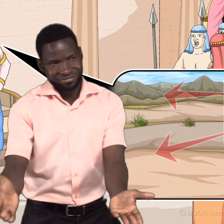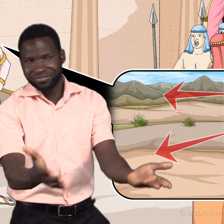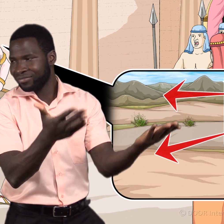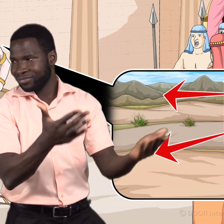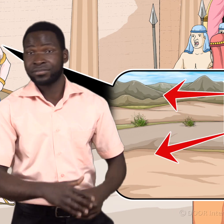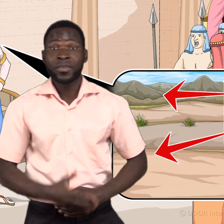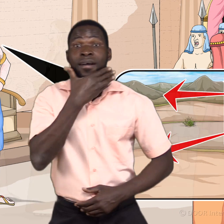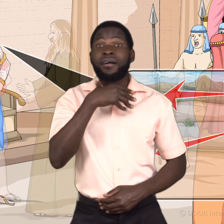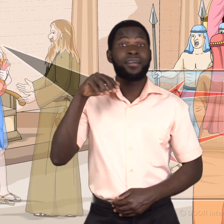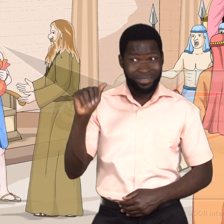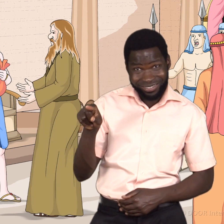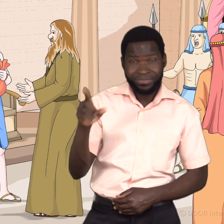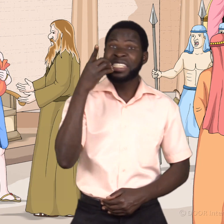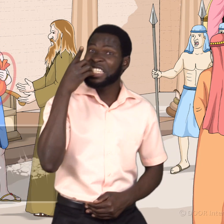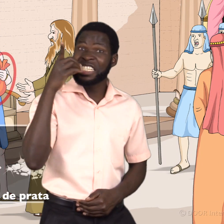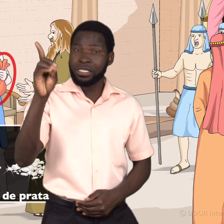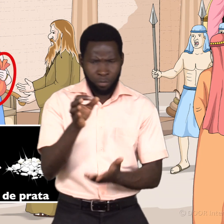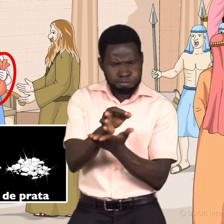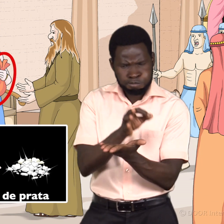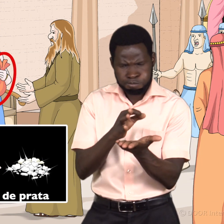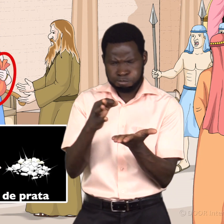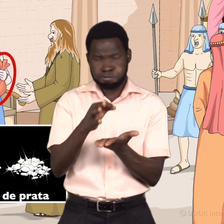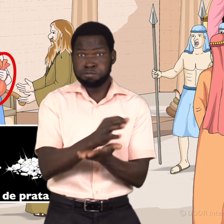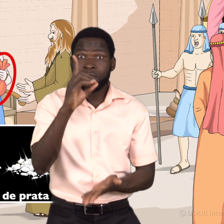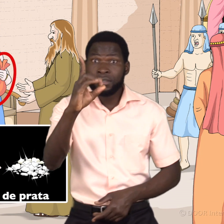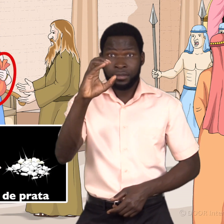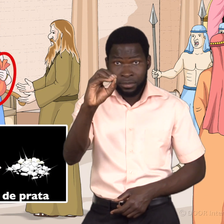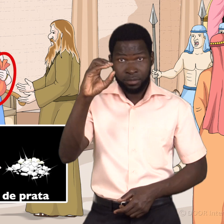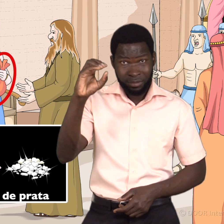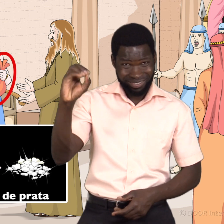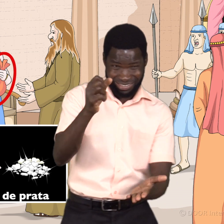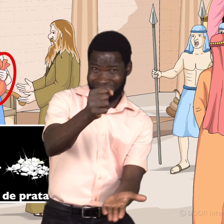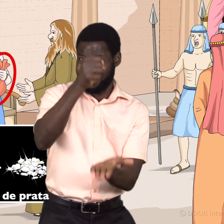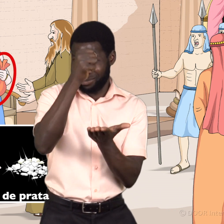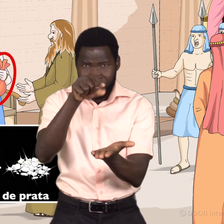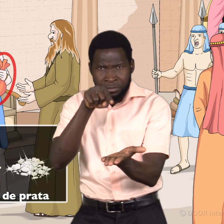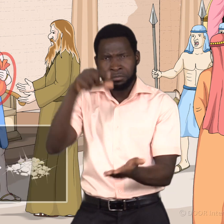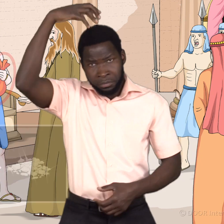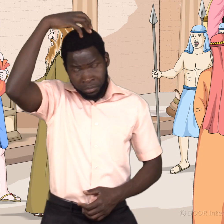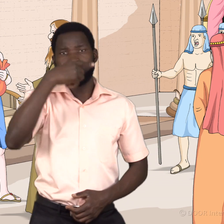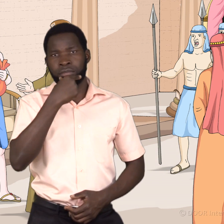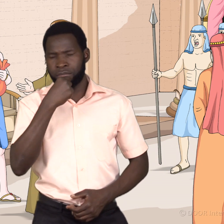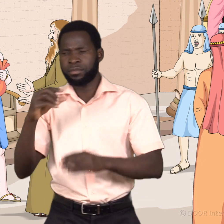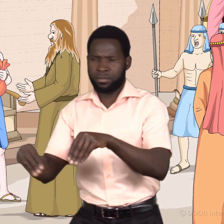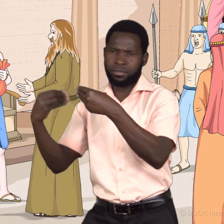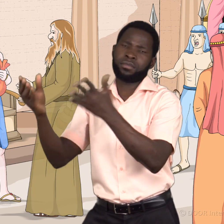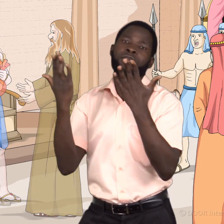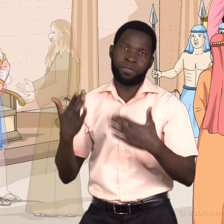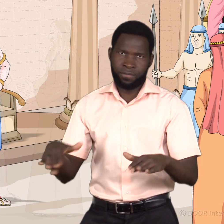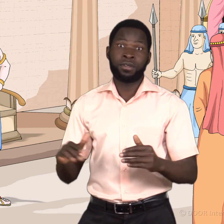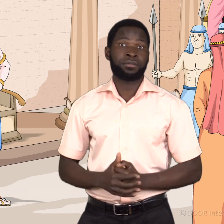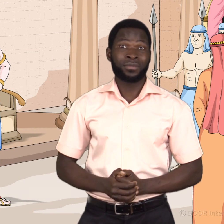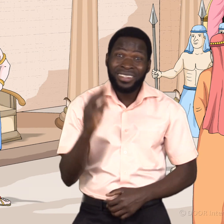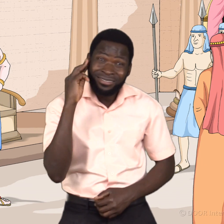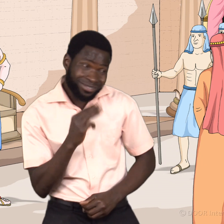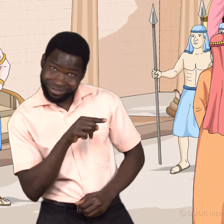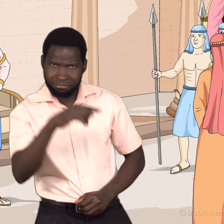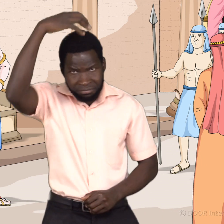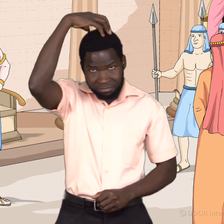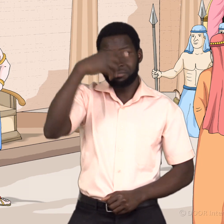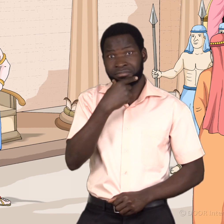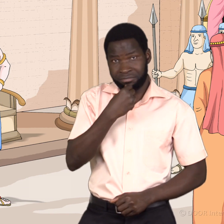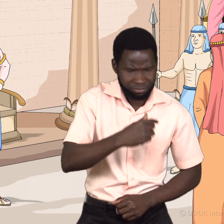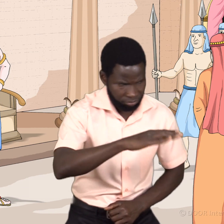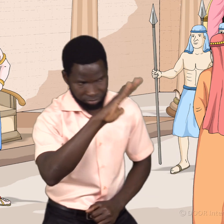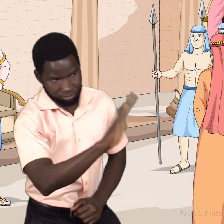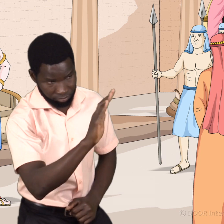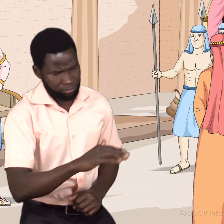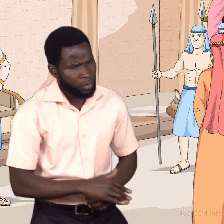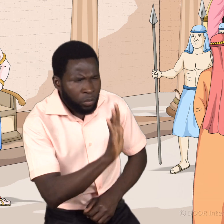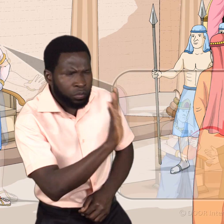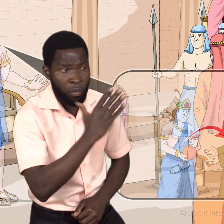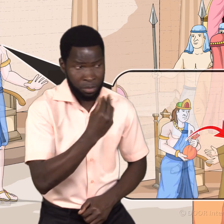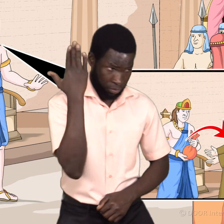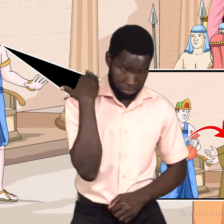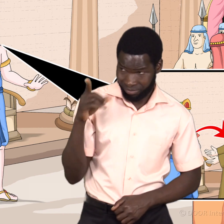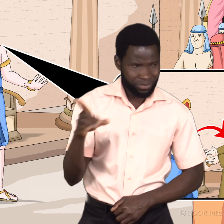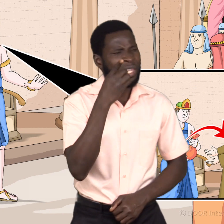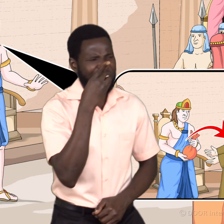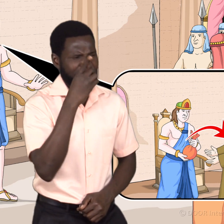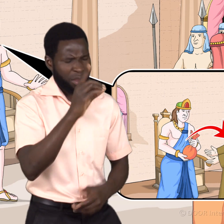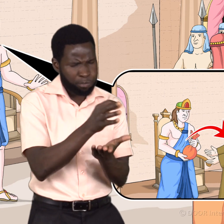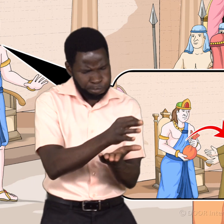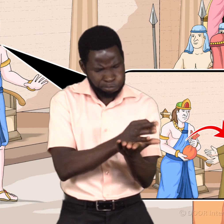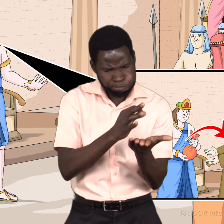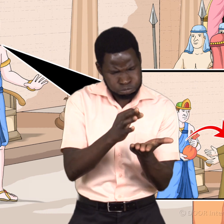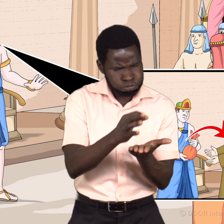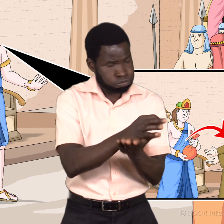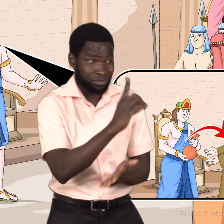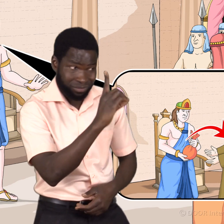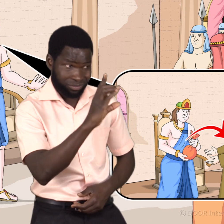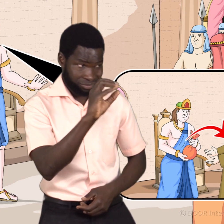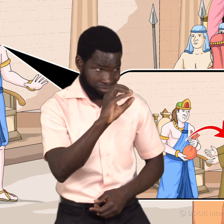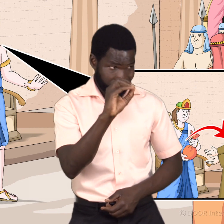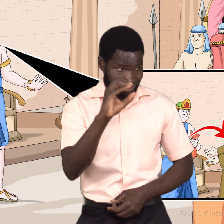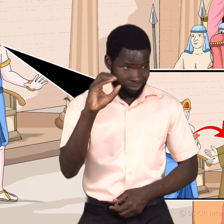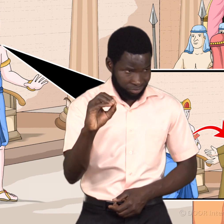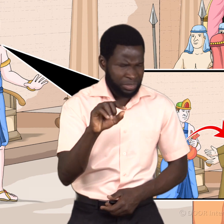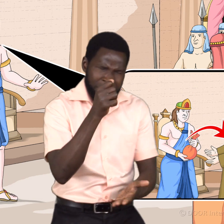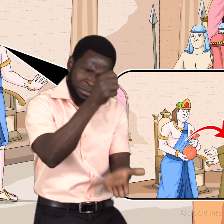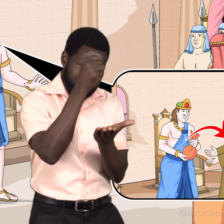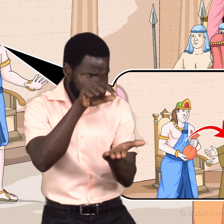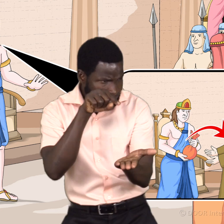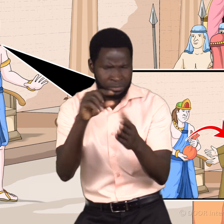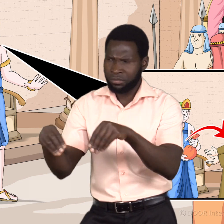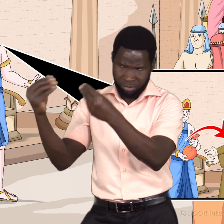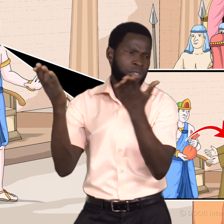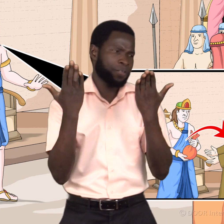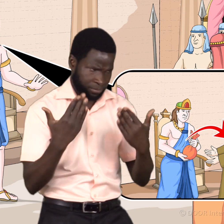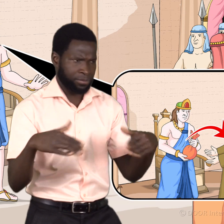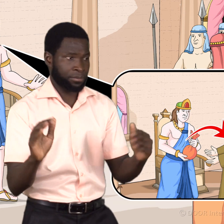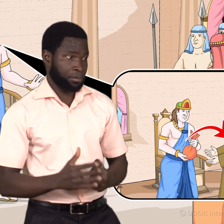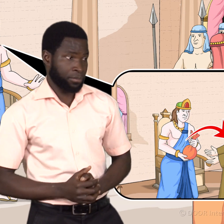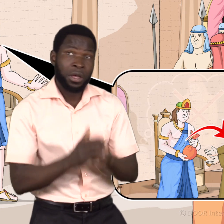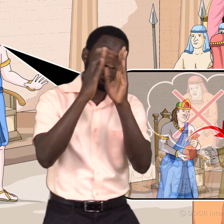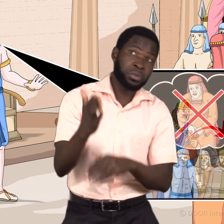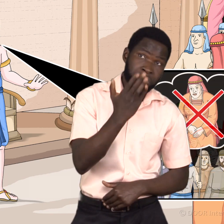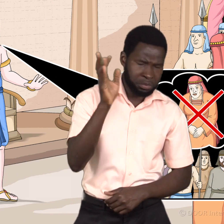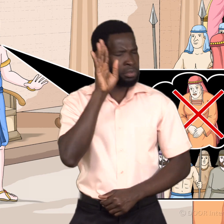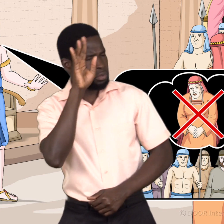And he said to Sarah, “See, I am giving your brother a thousand pieces of silver.